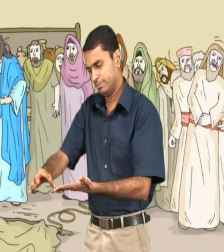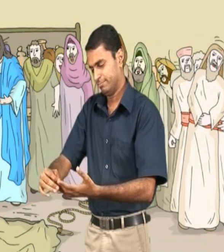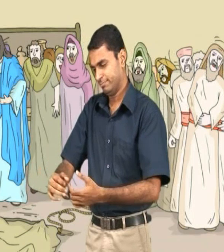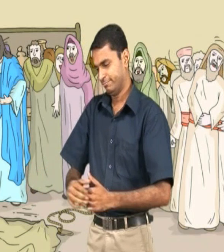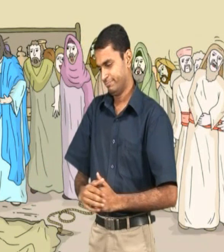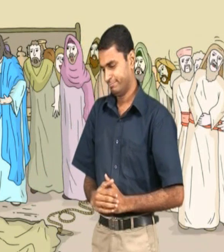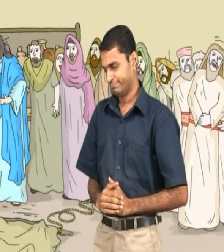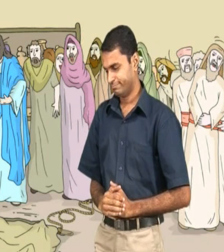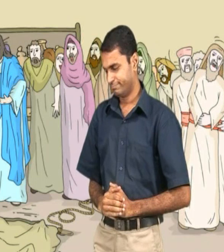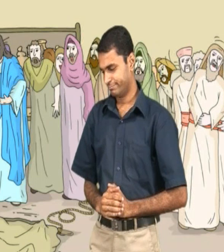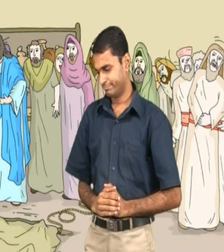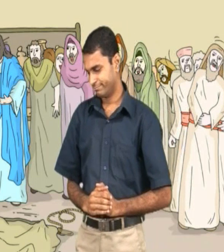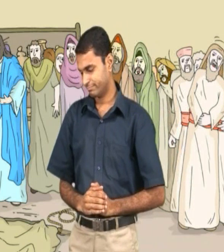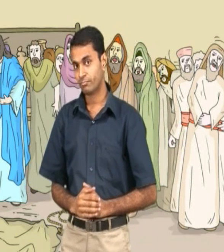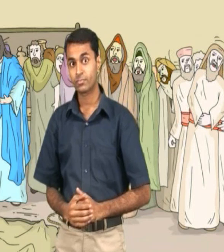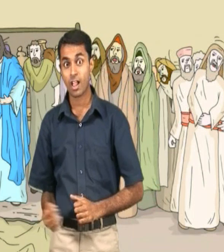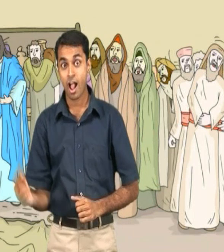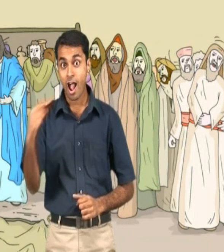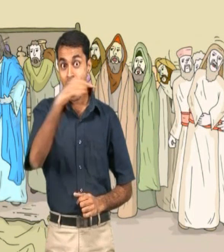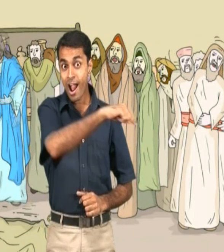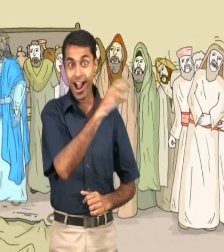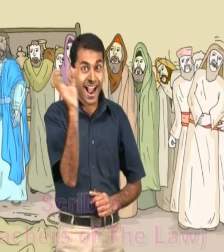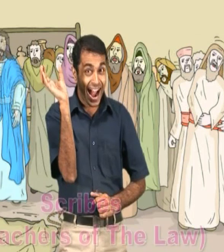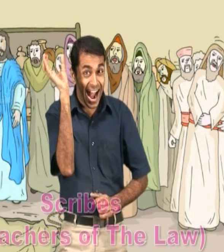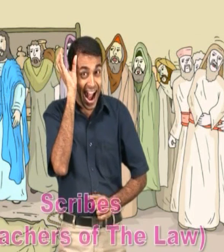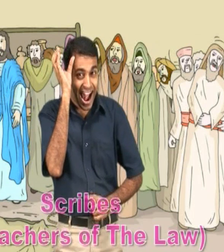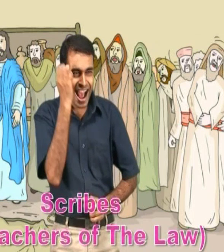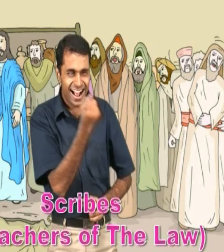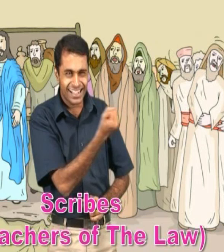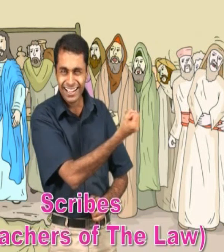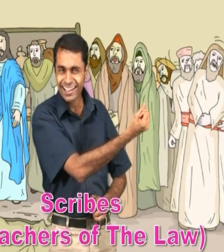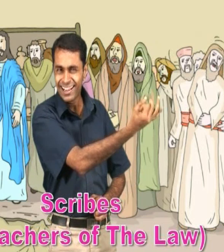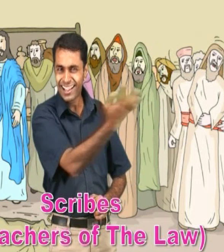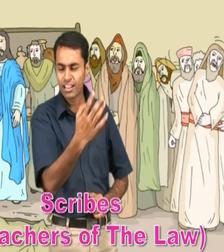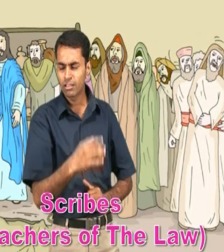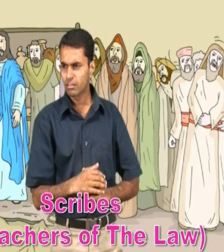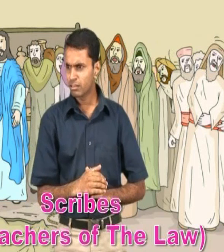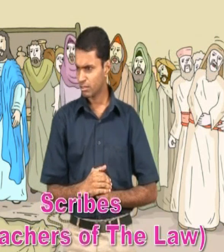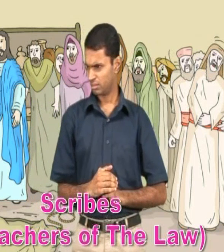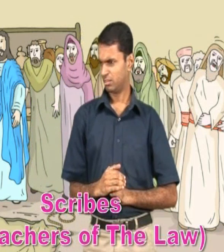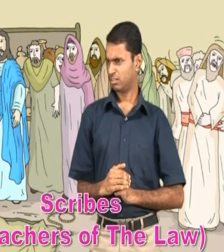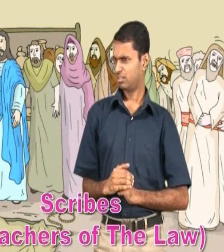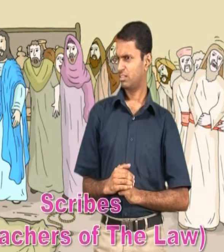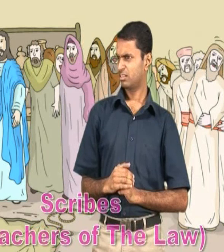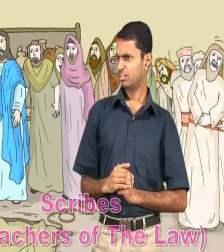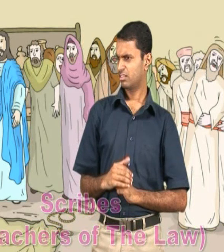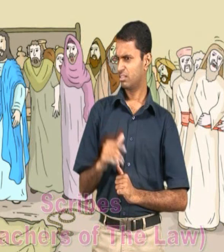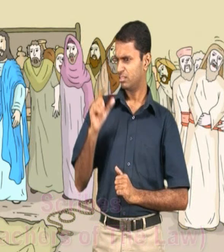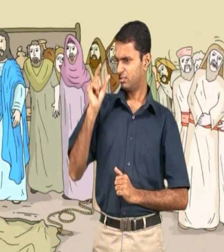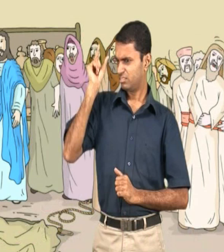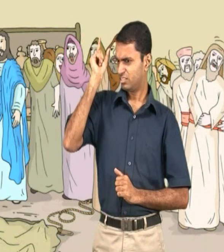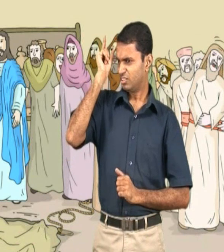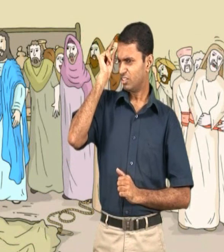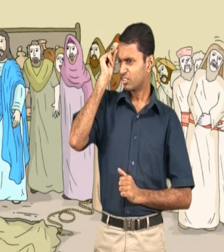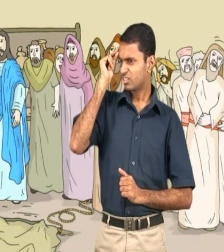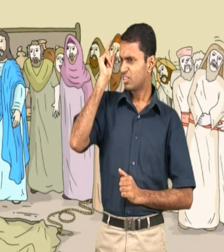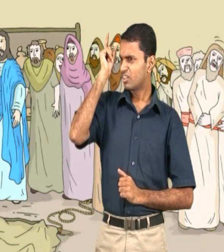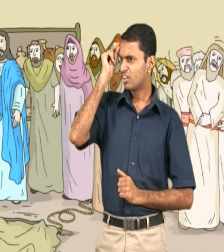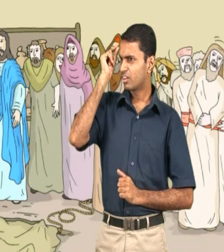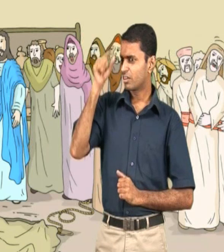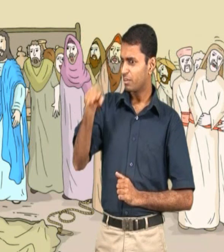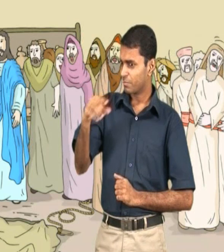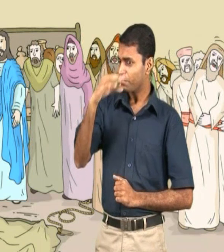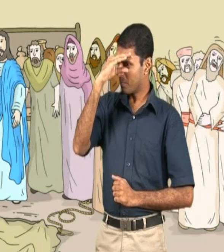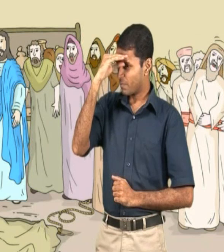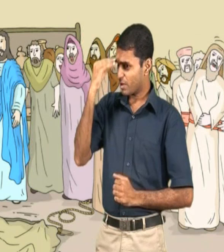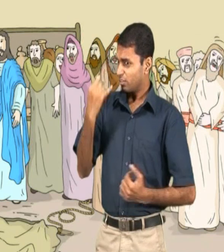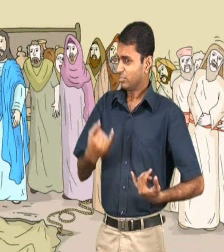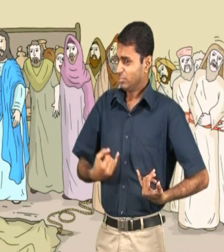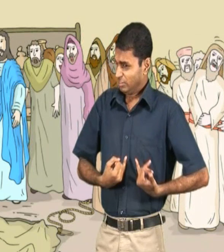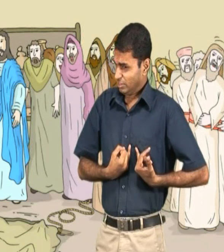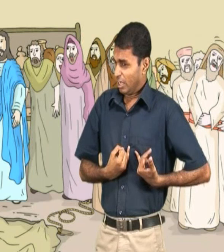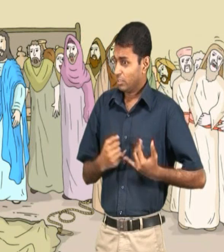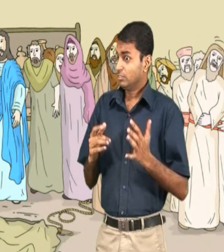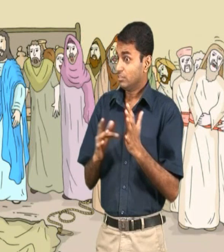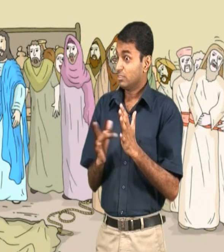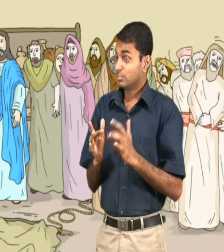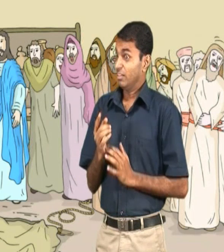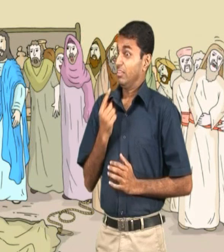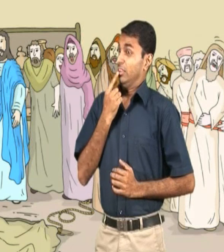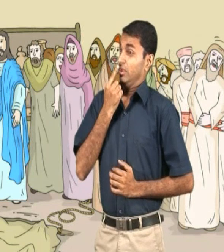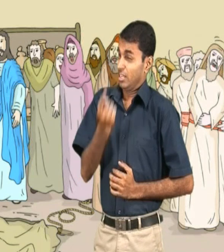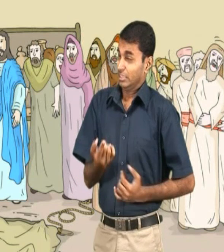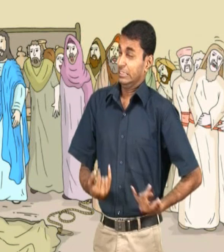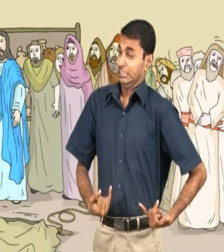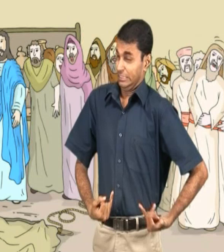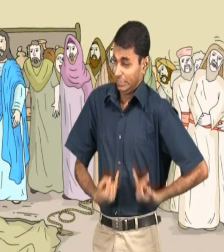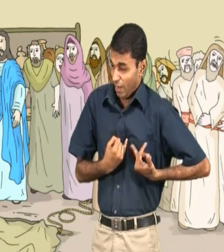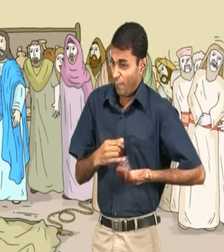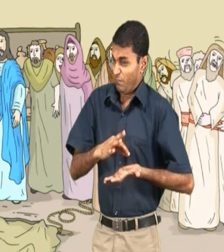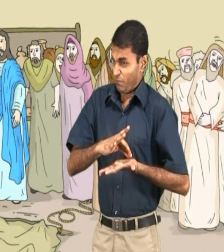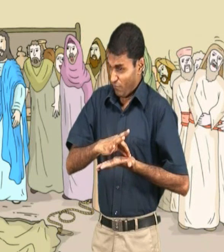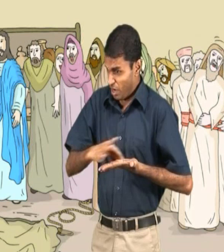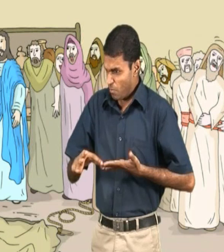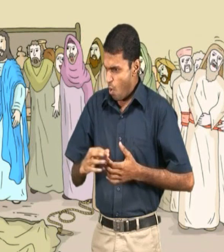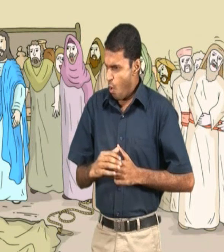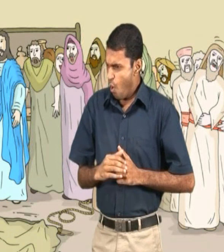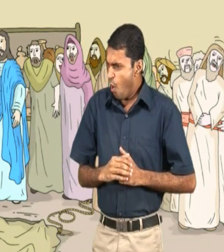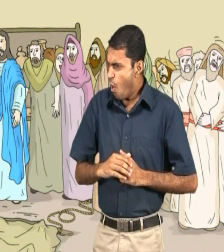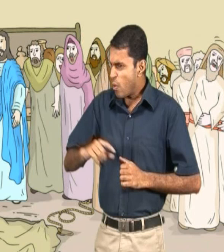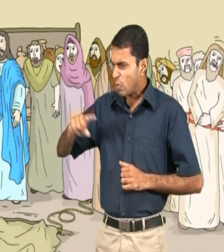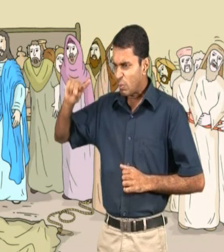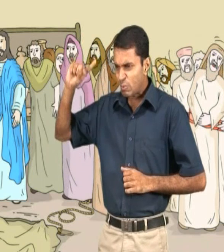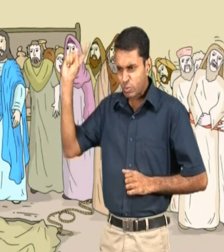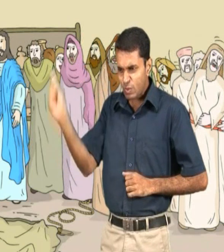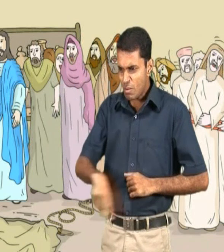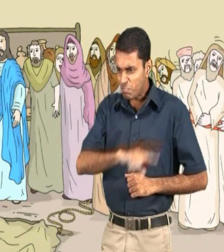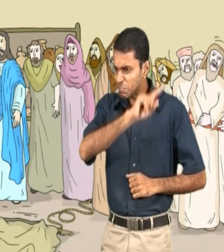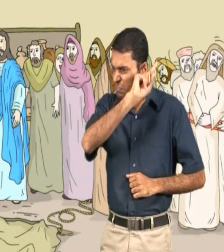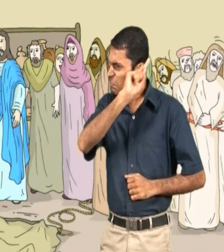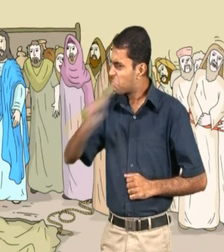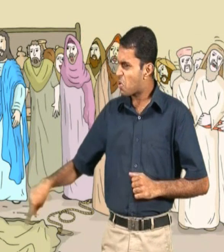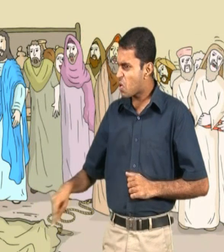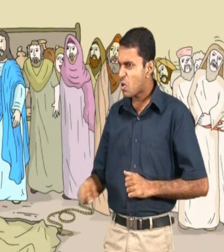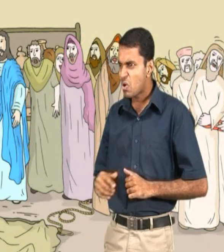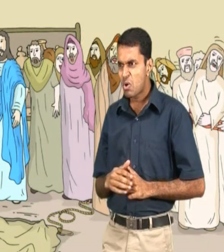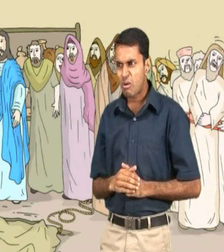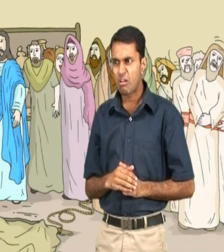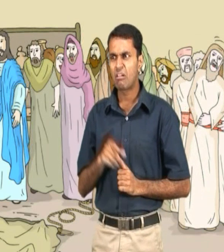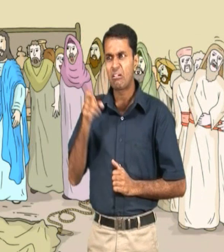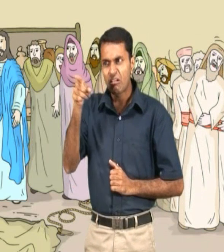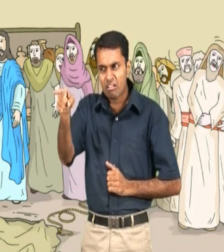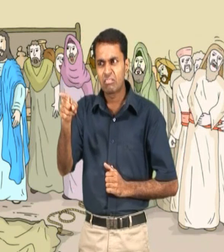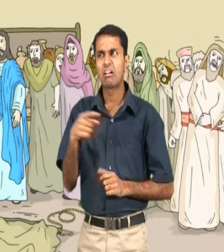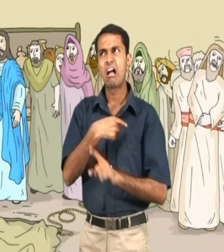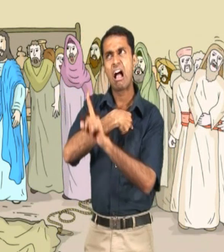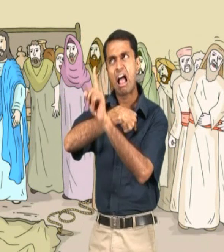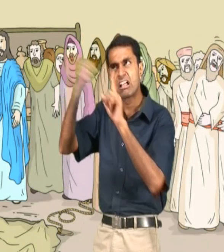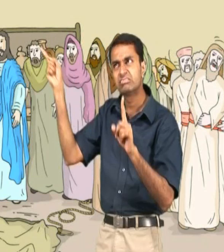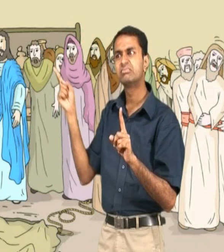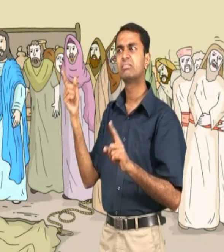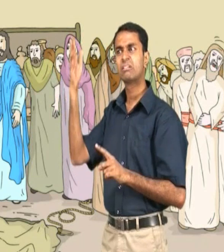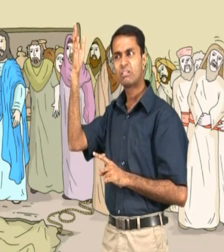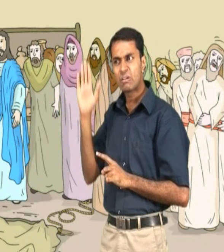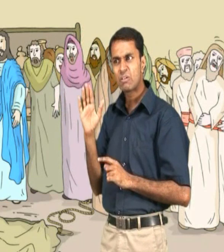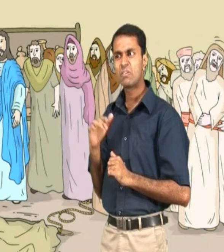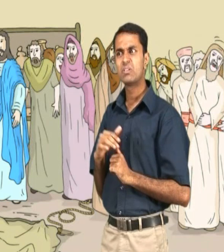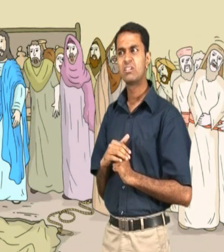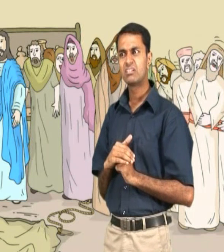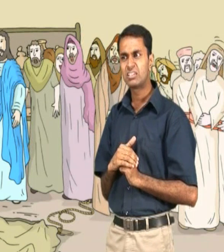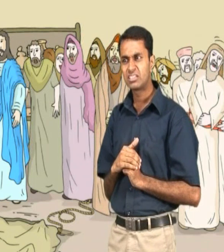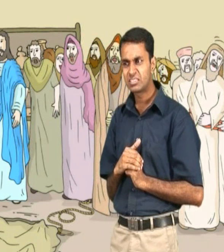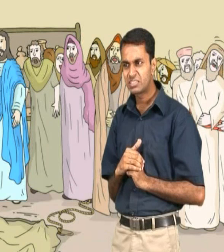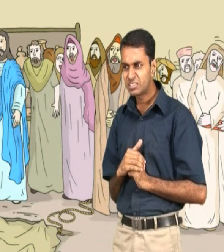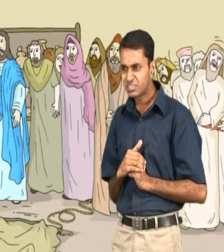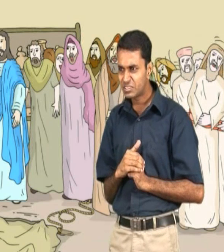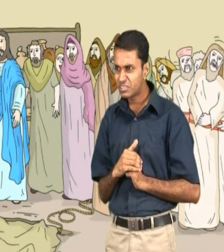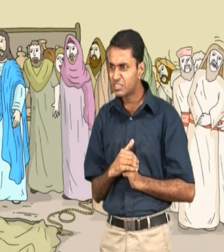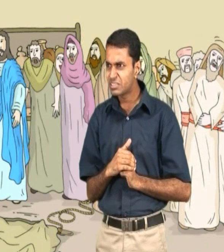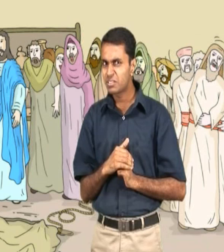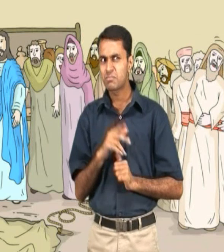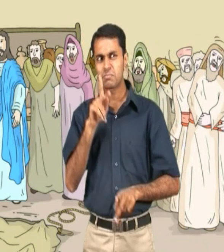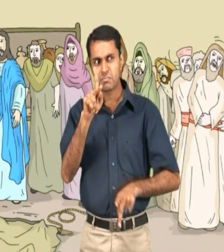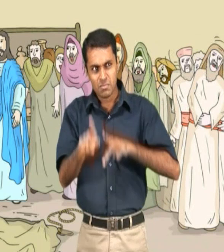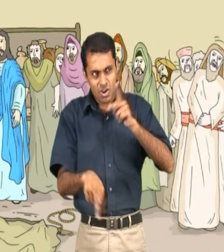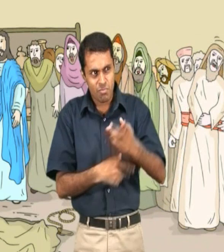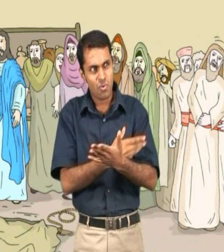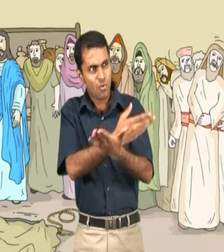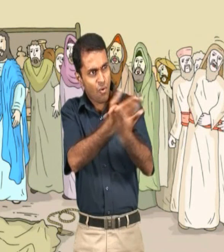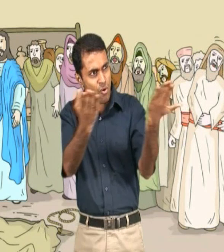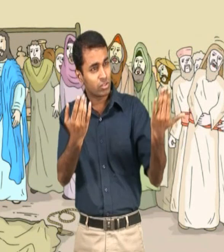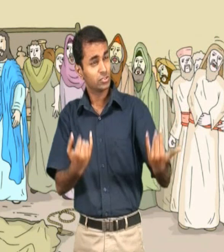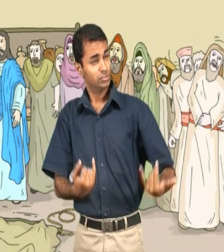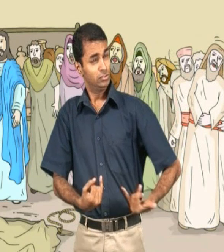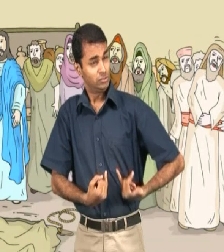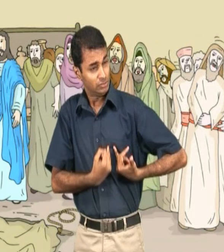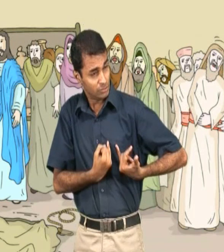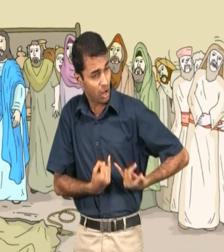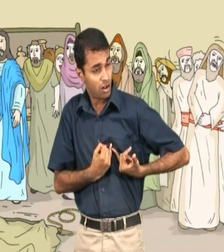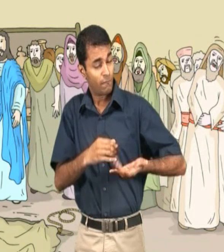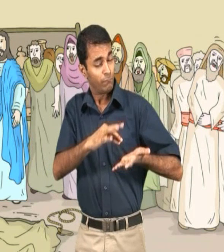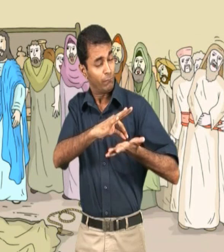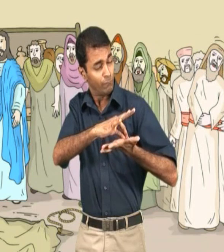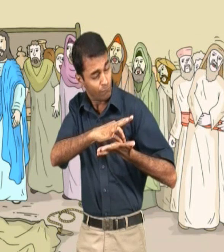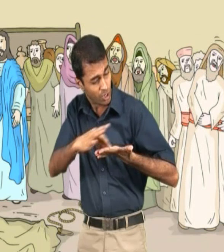But some of the scribes were sitting there and thinking in their hearts, “Why does this man speak like this? He is blaspheming!